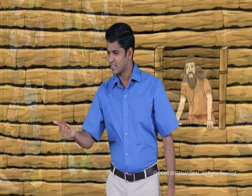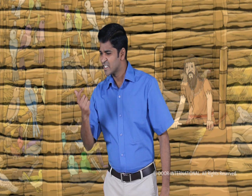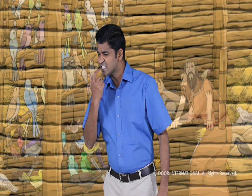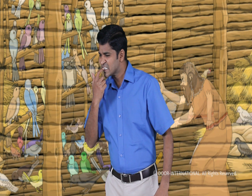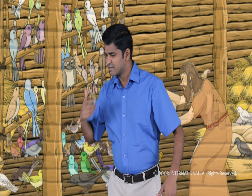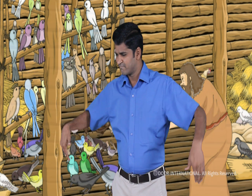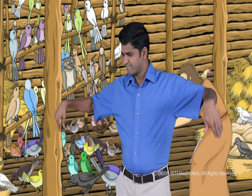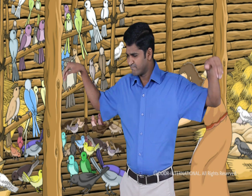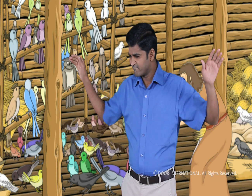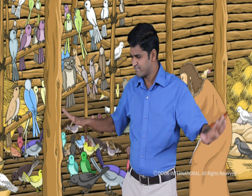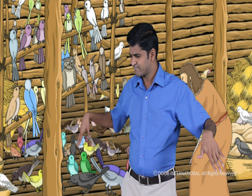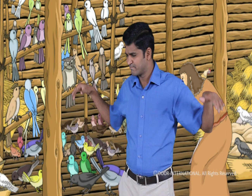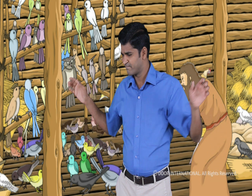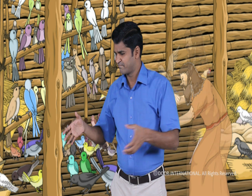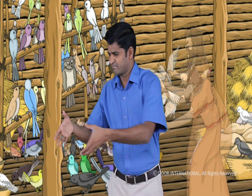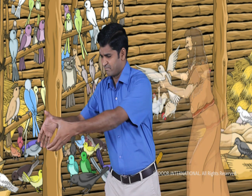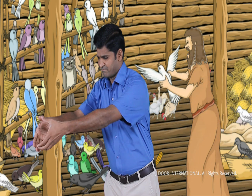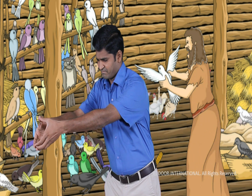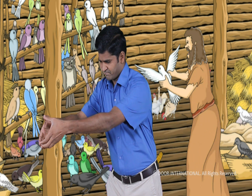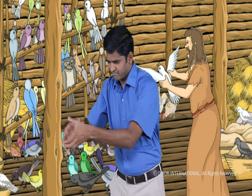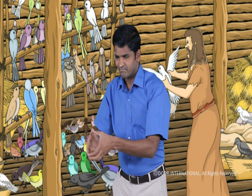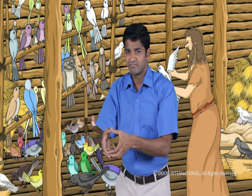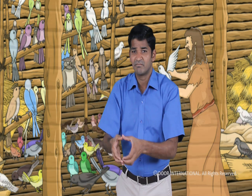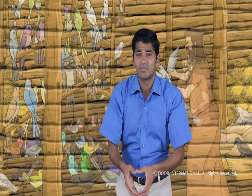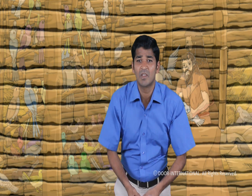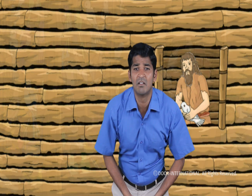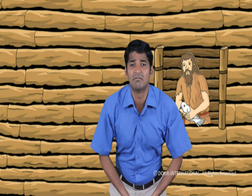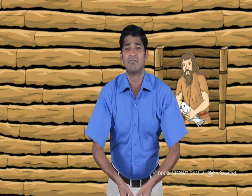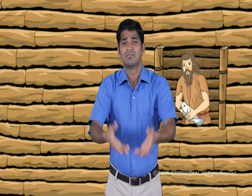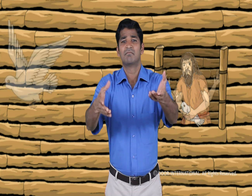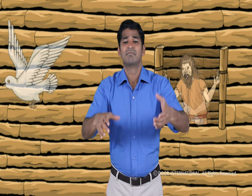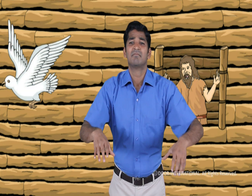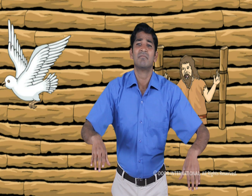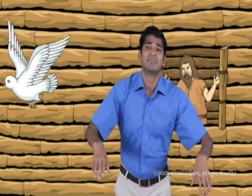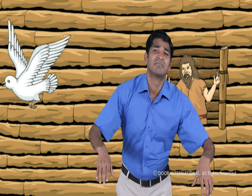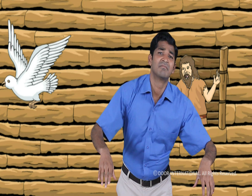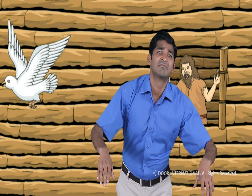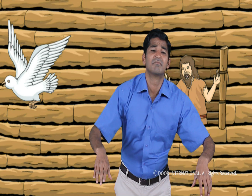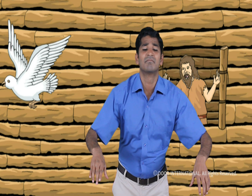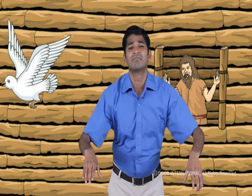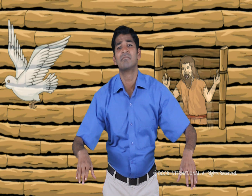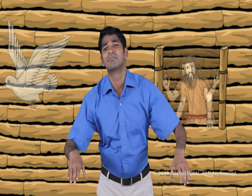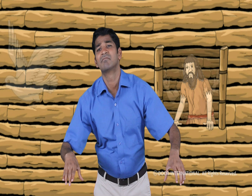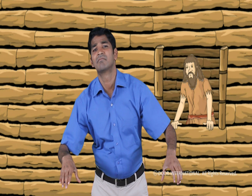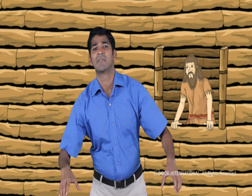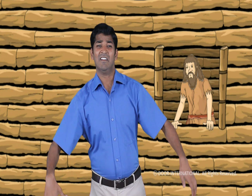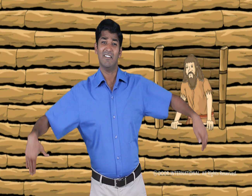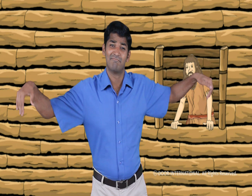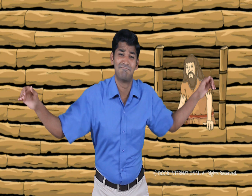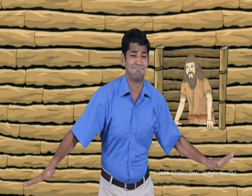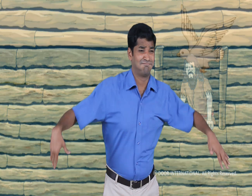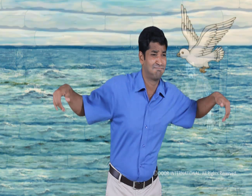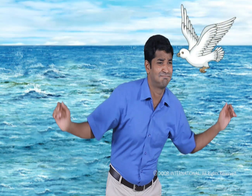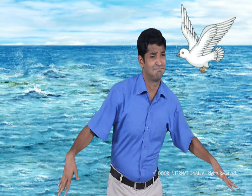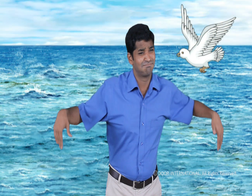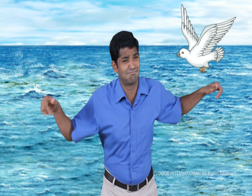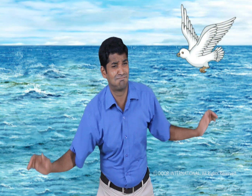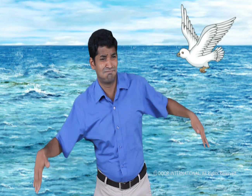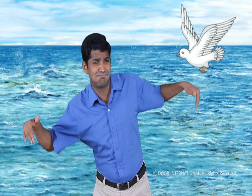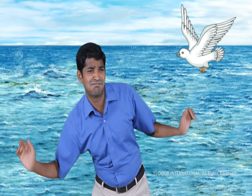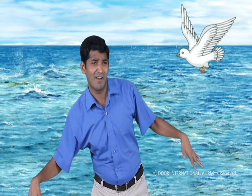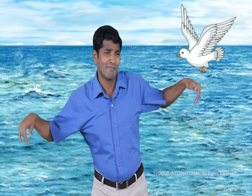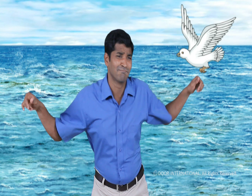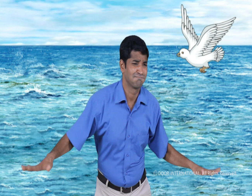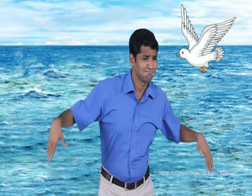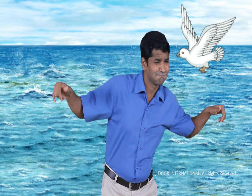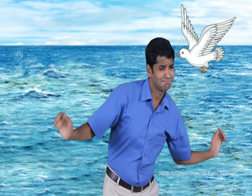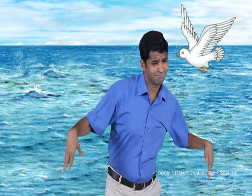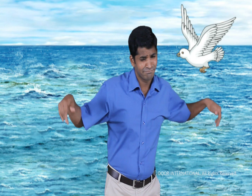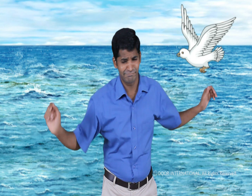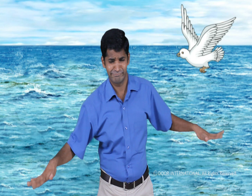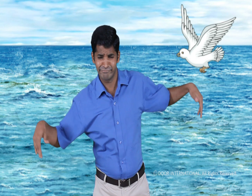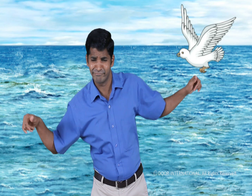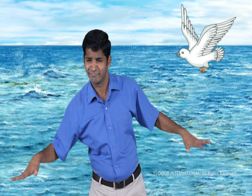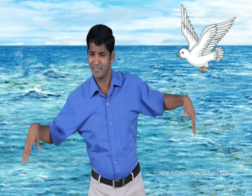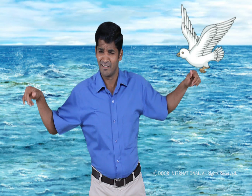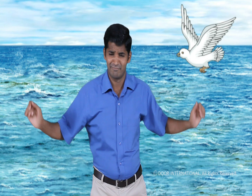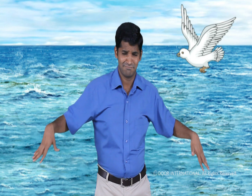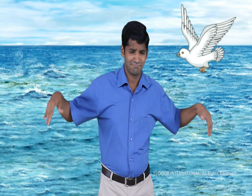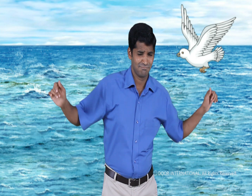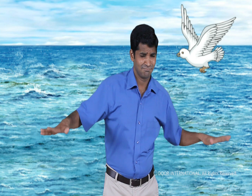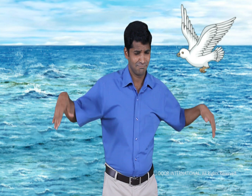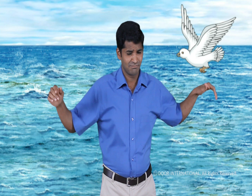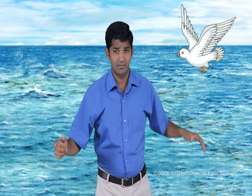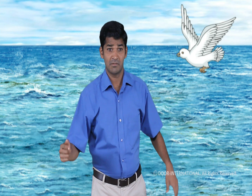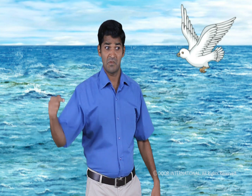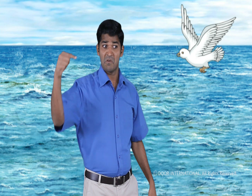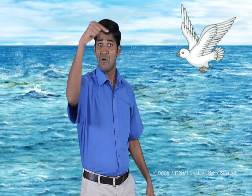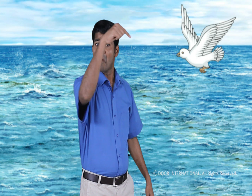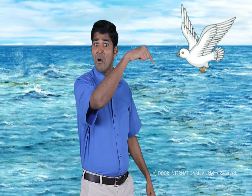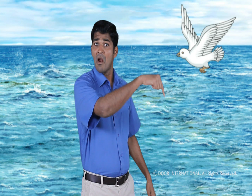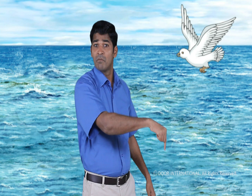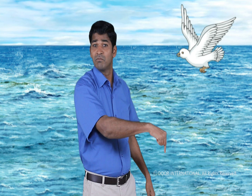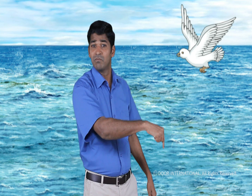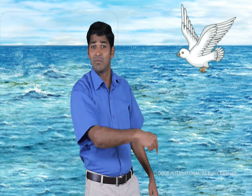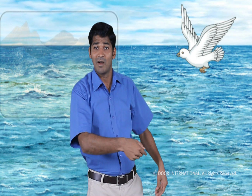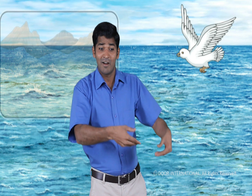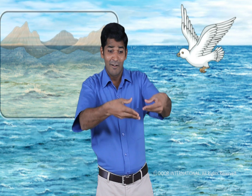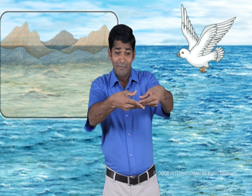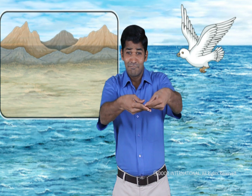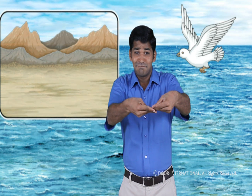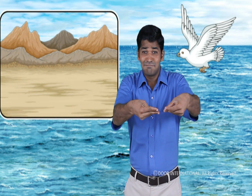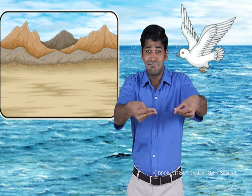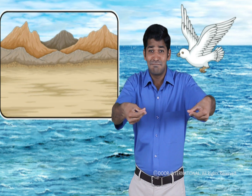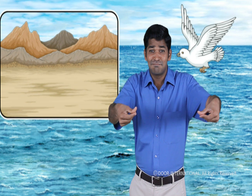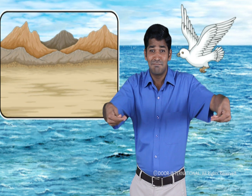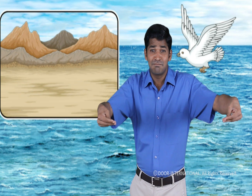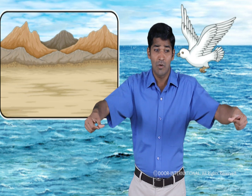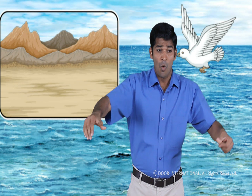Then Noah sent out a dove to see if the waters had receded from the surface of the ground.